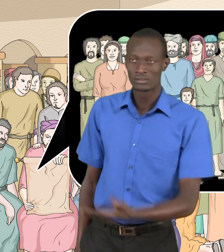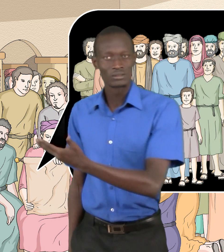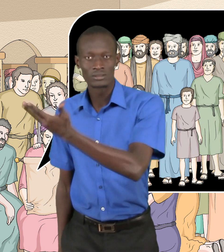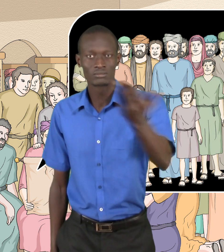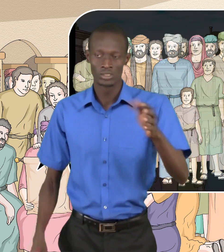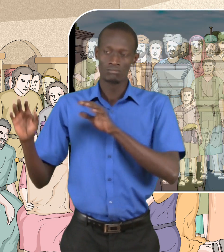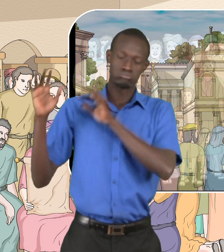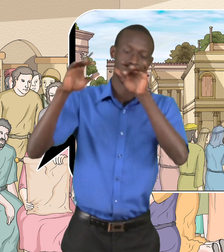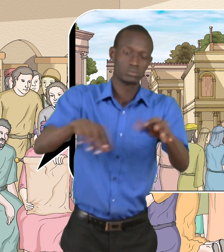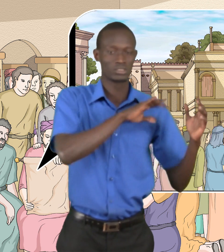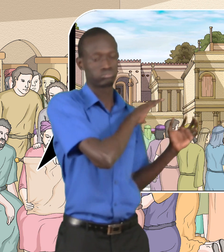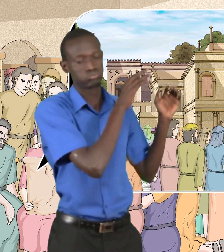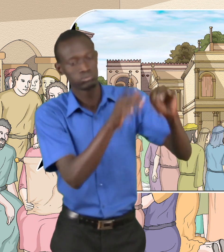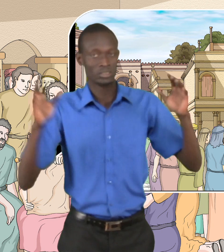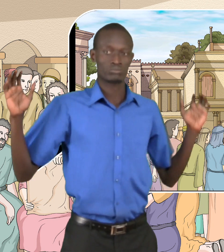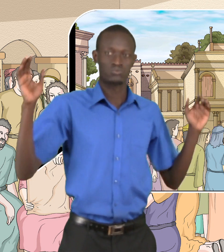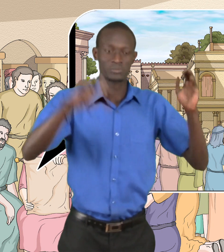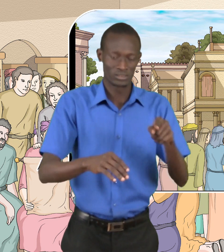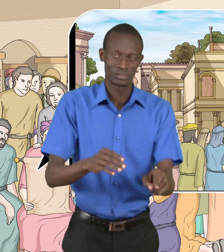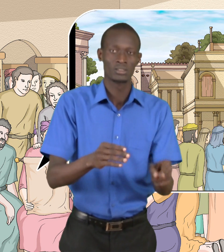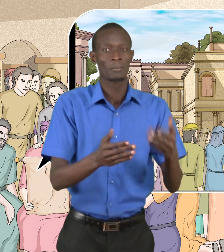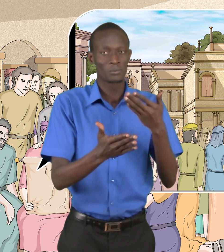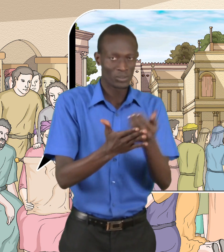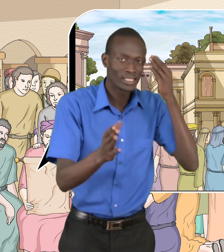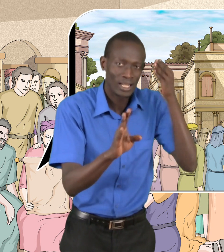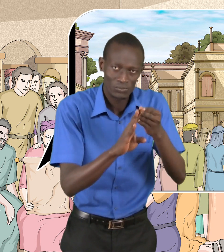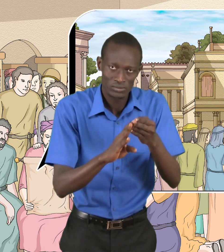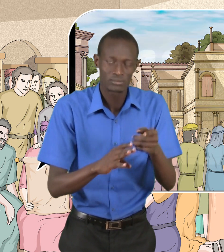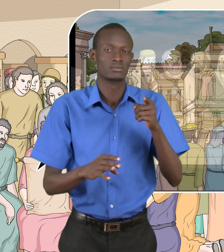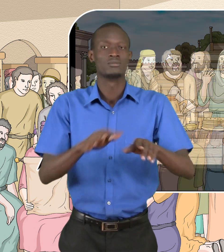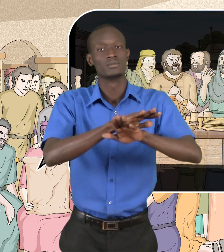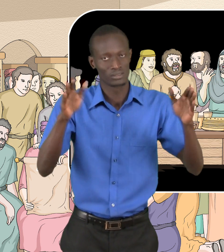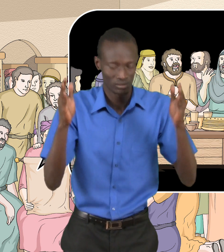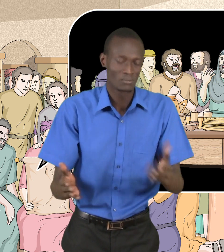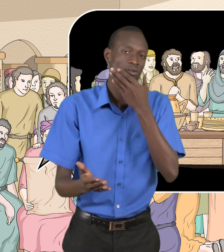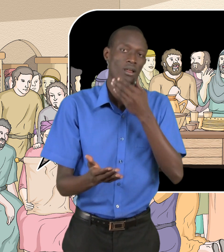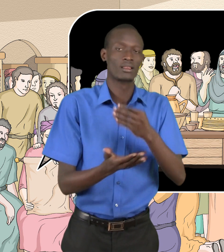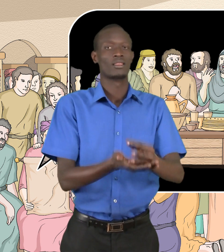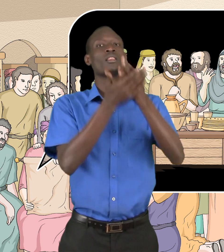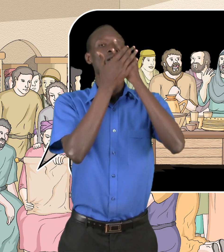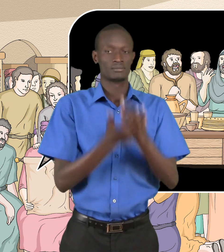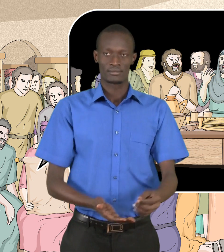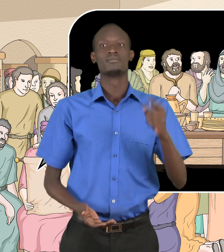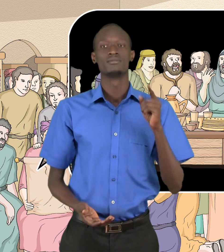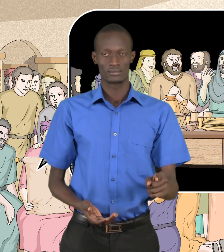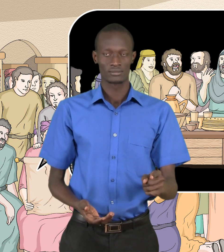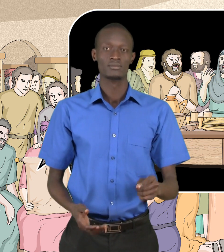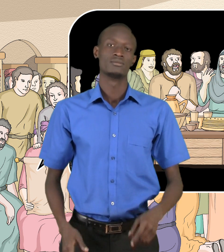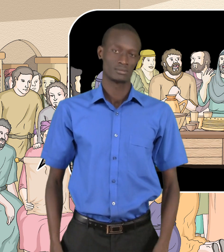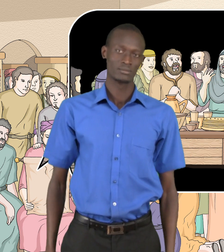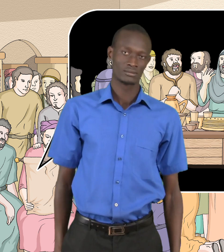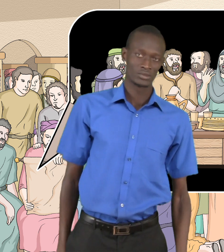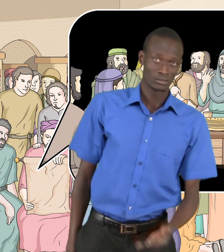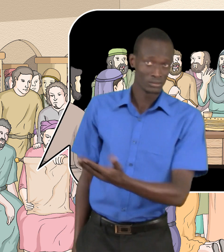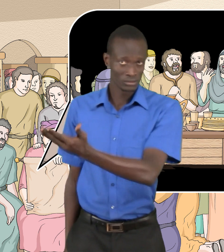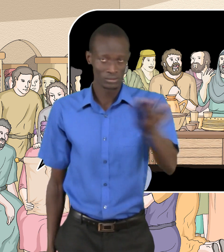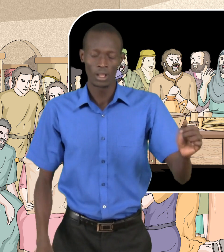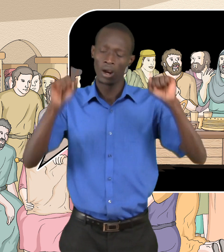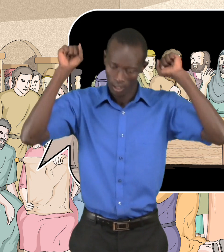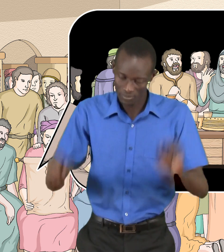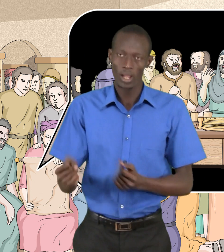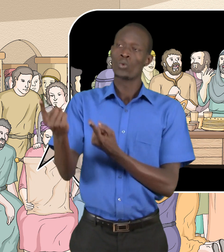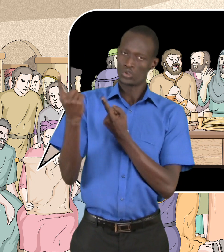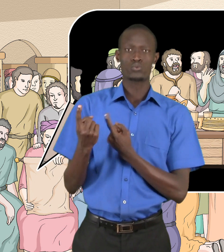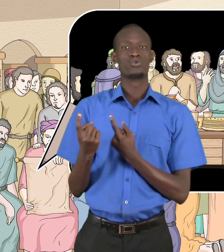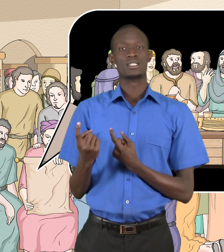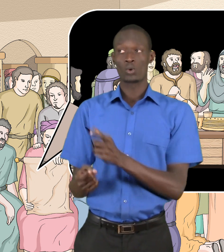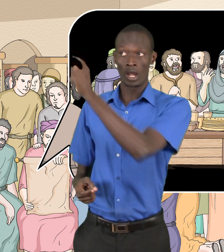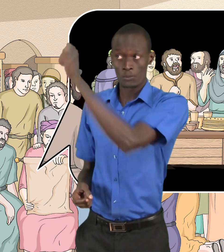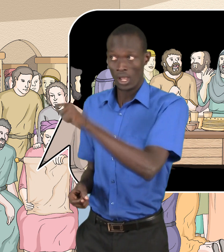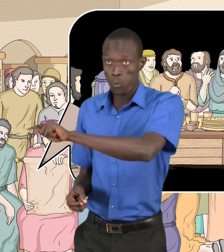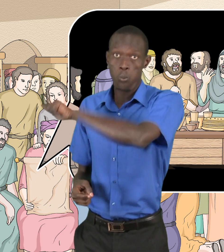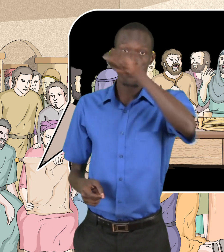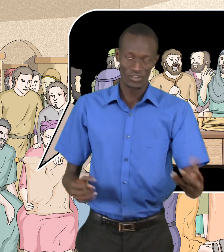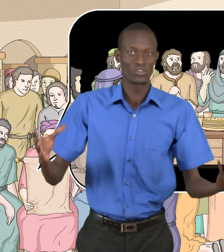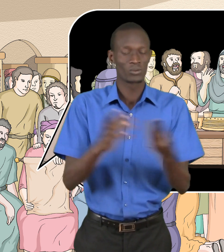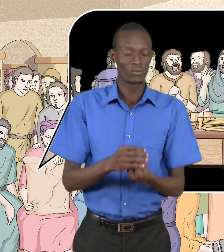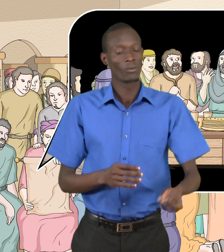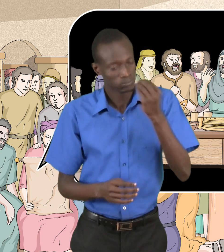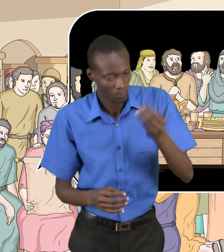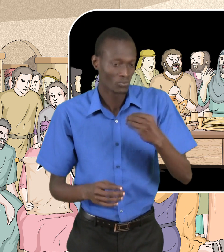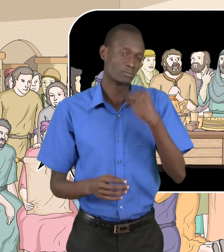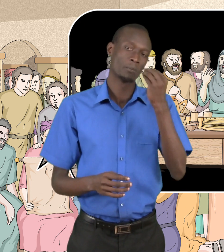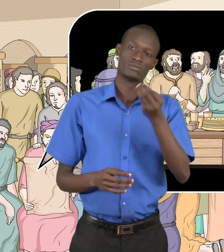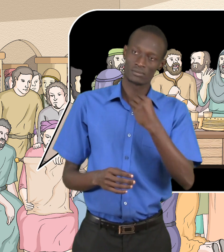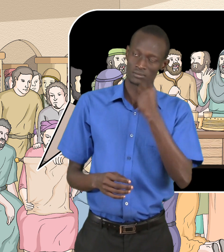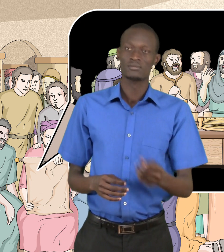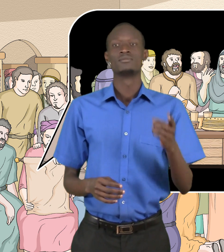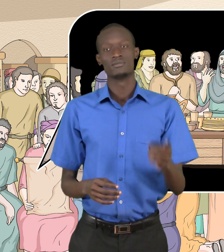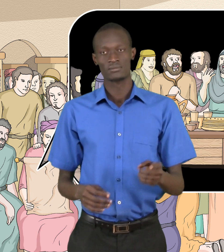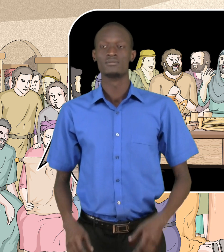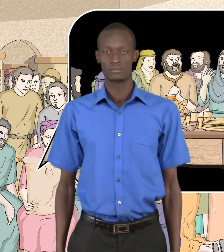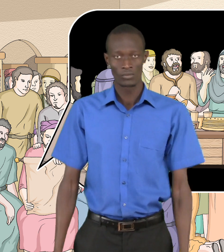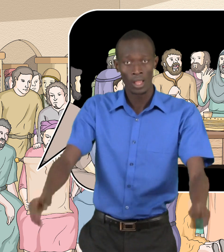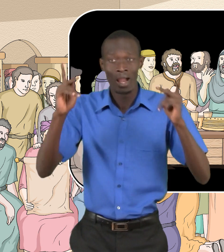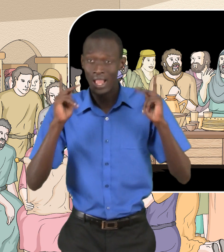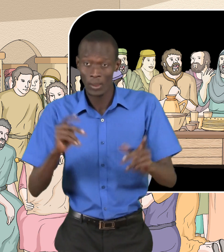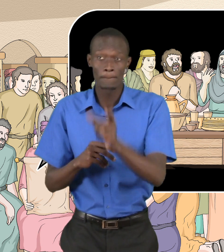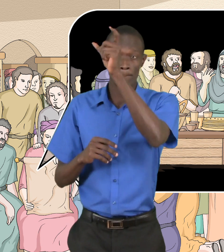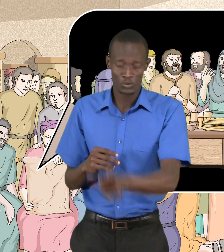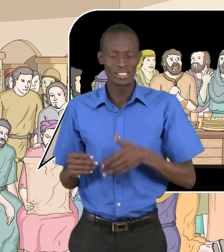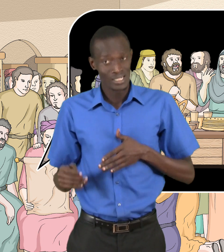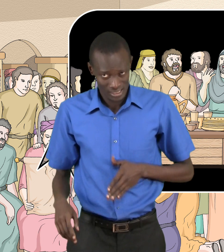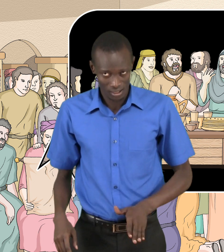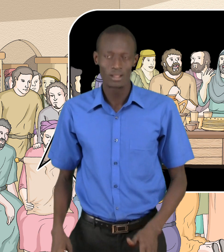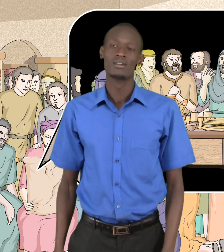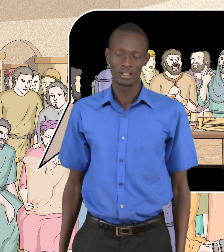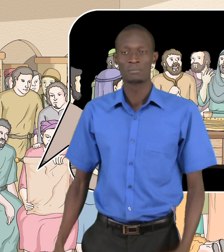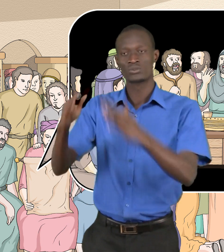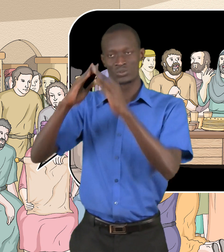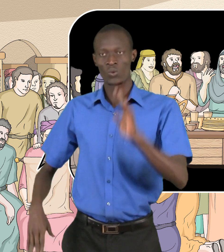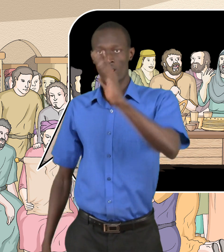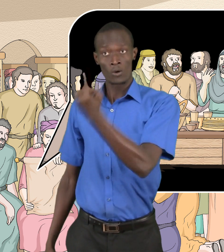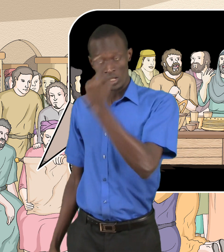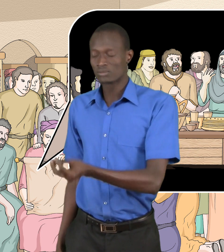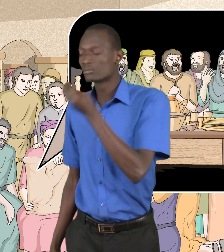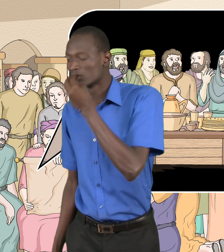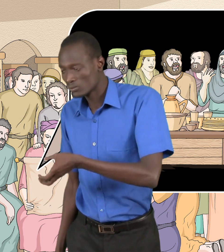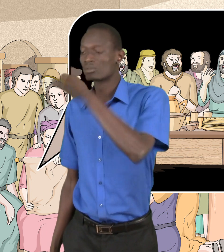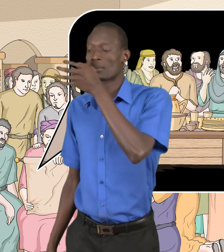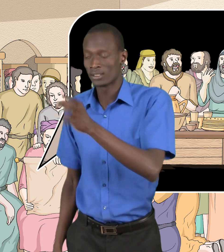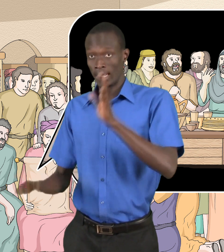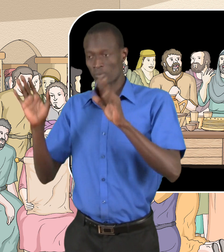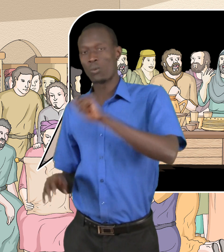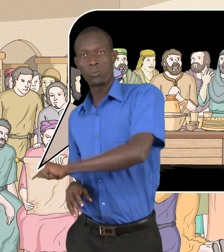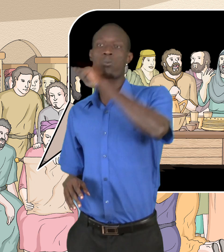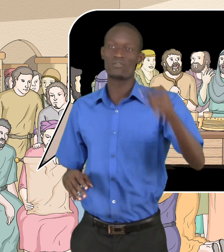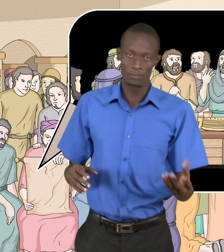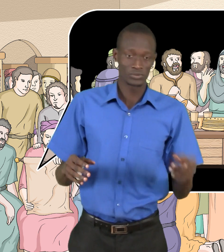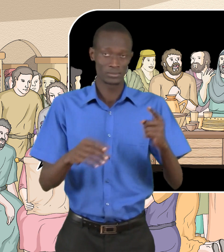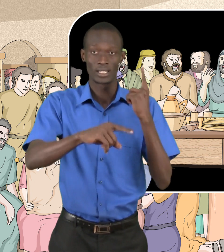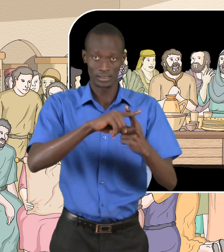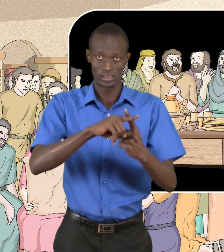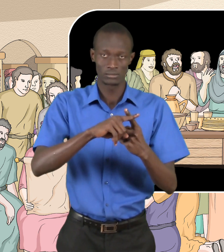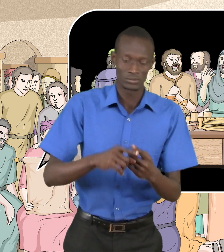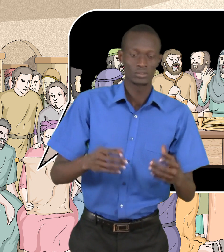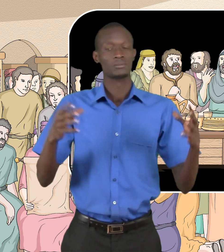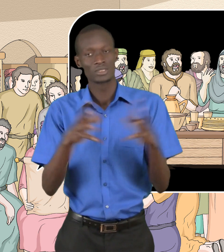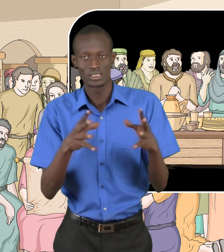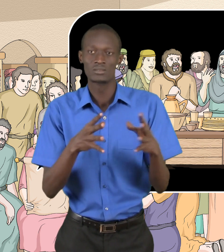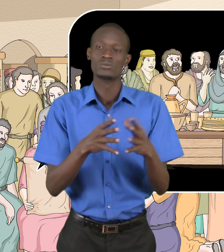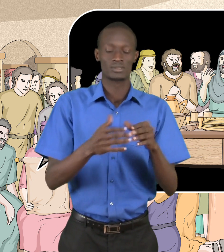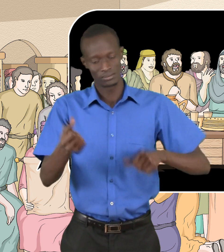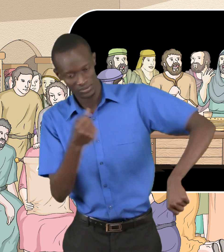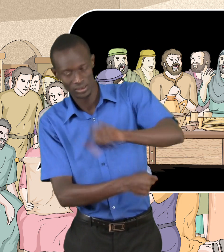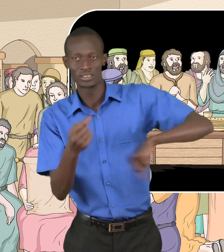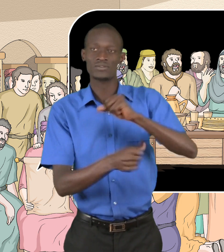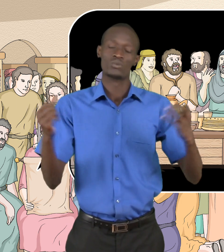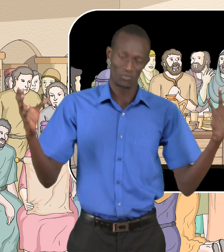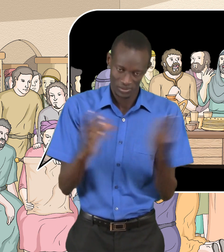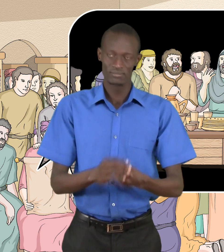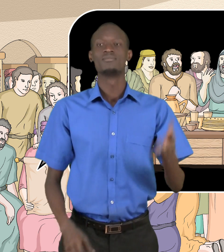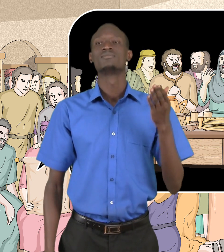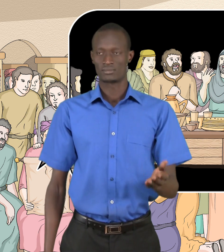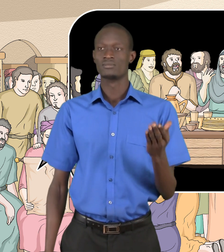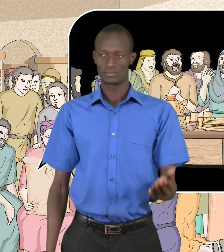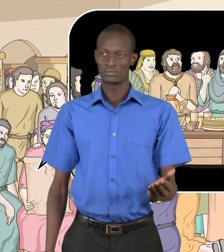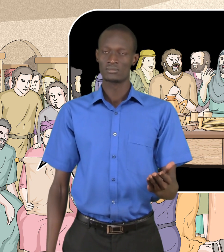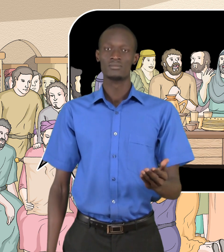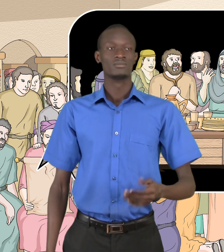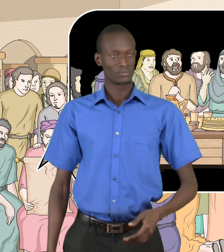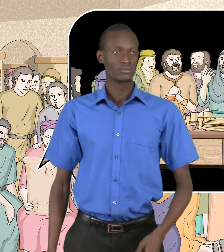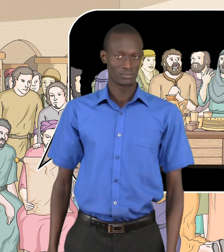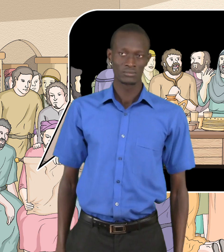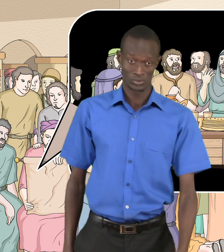If anyone is hungry, he should eat at home, so that when you come together it will not result in judgment.